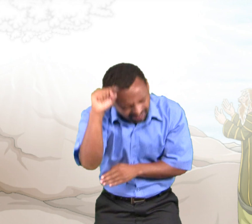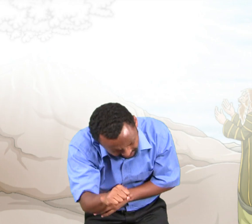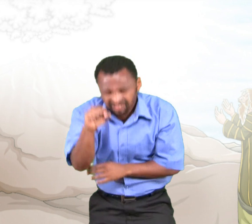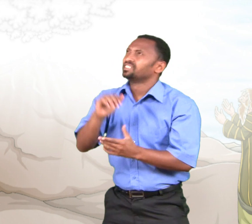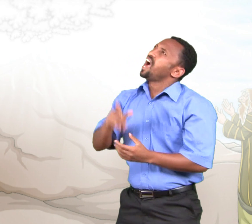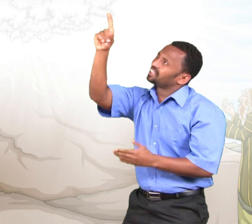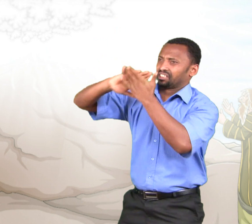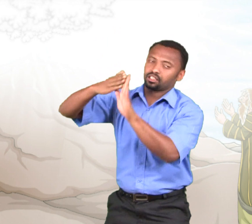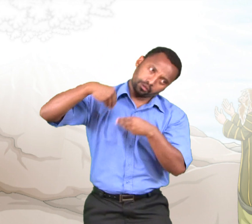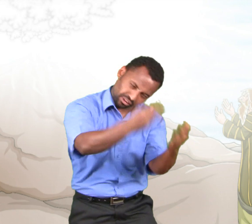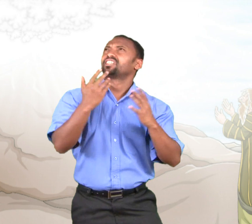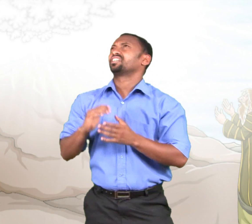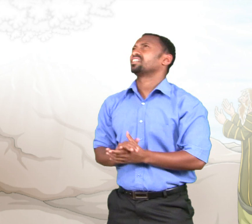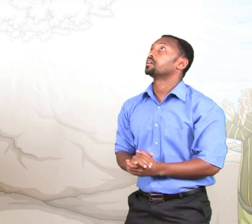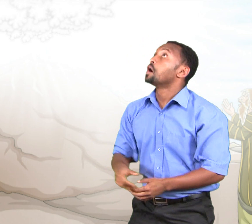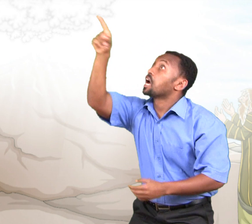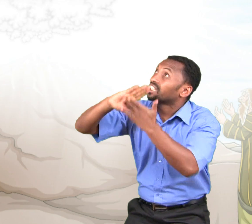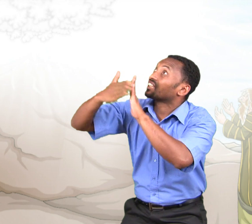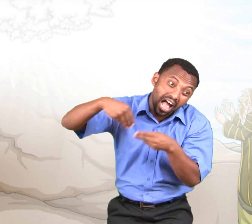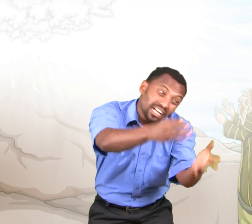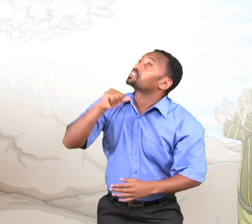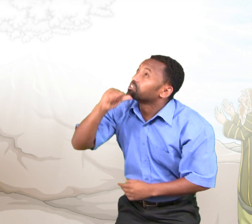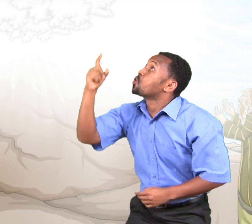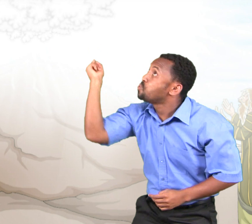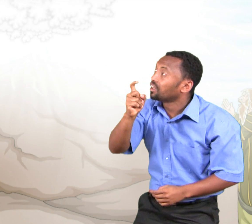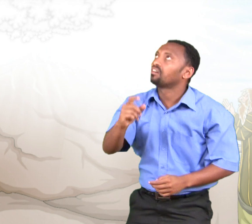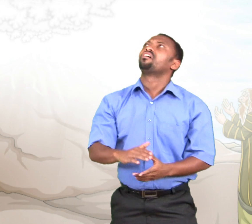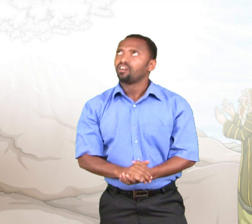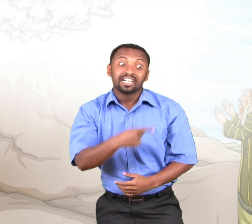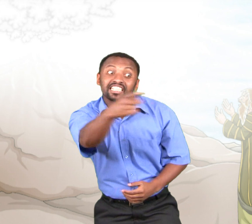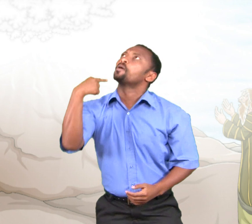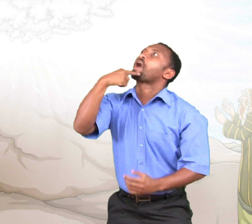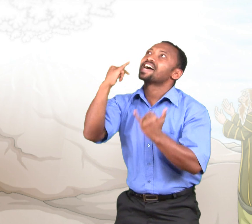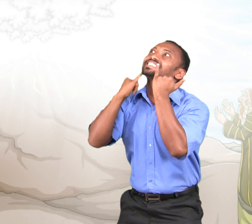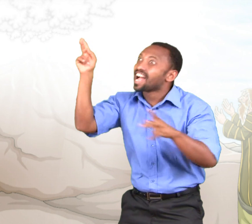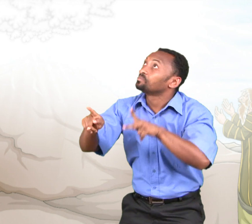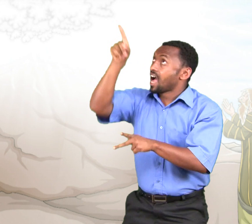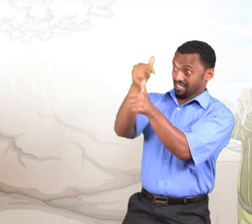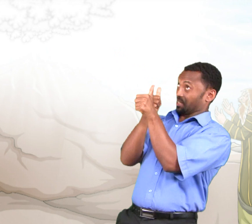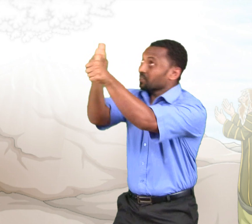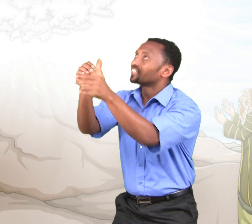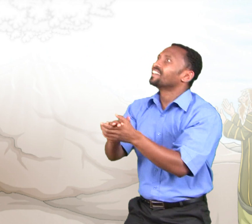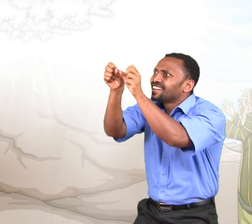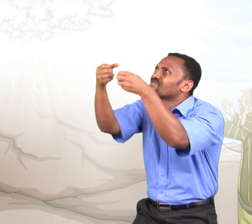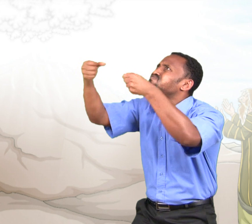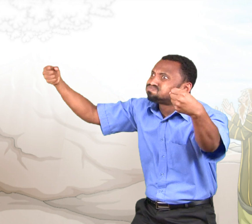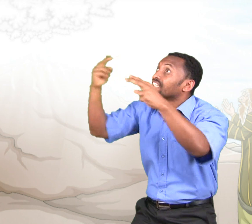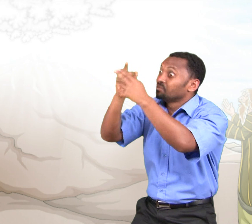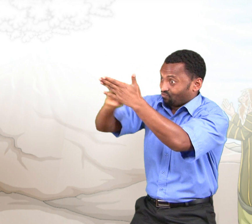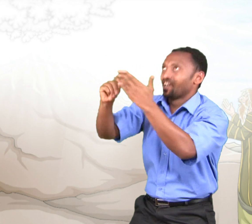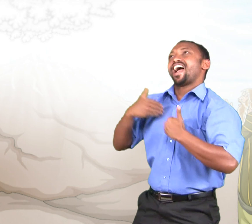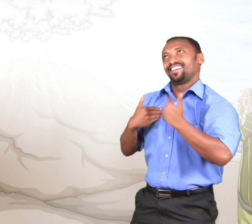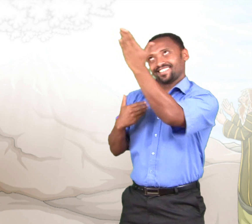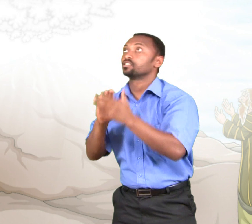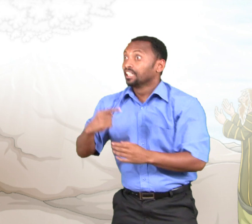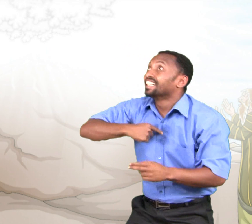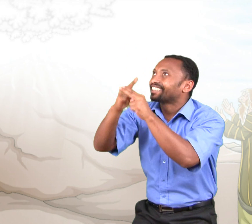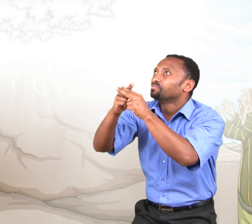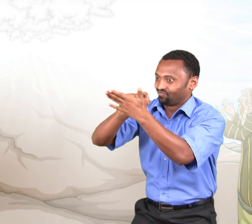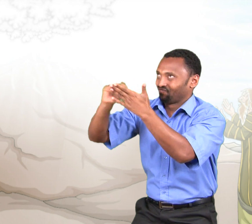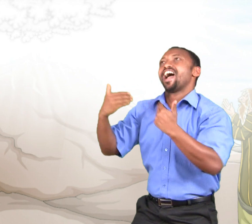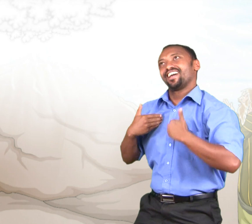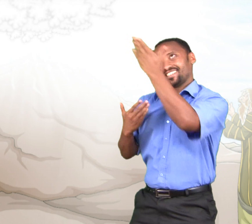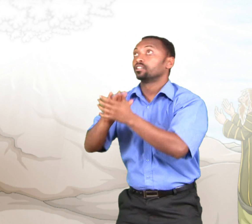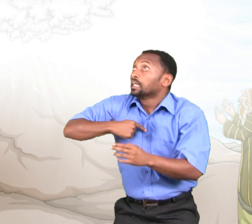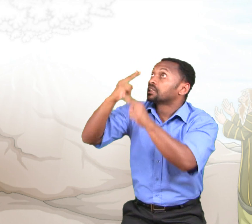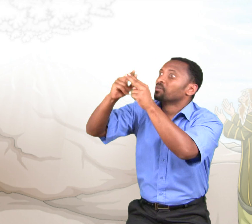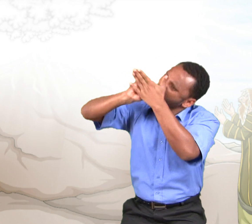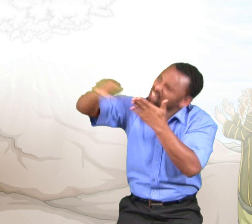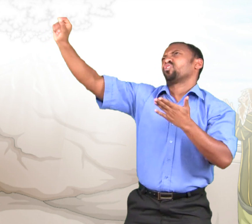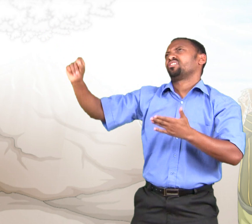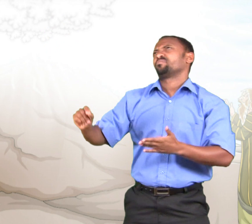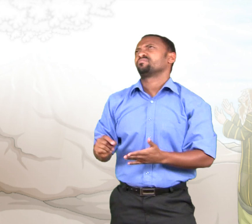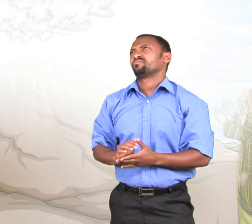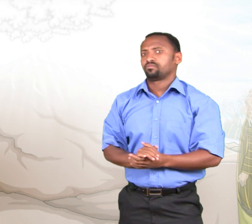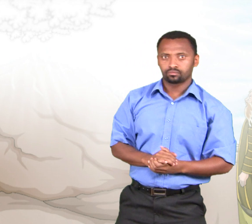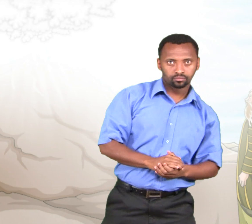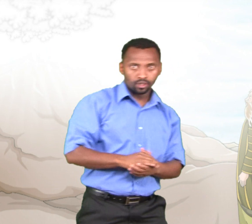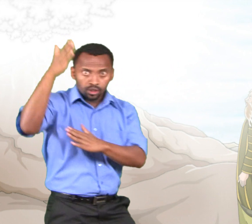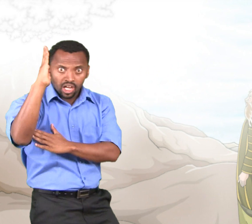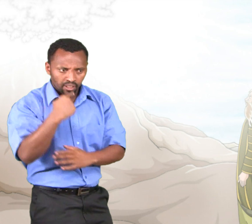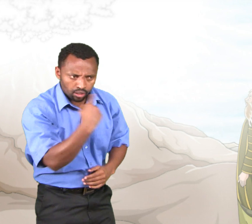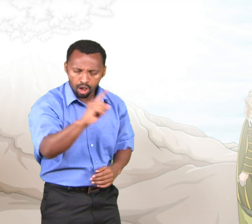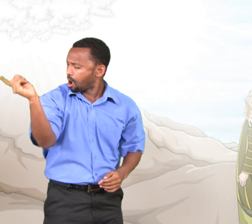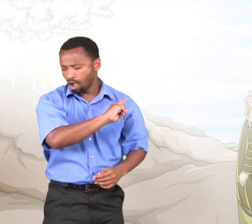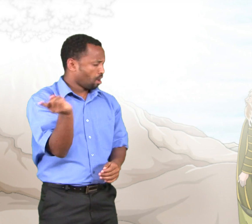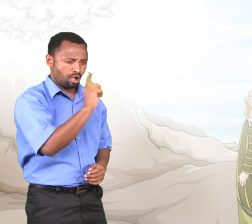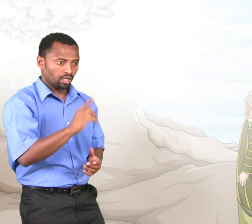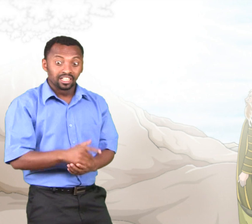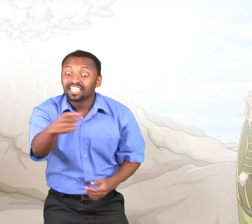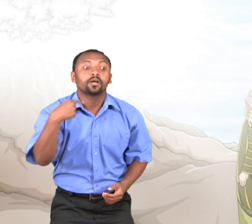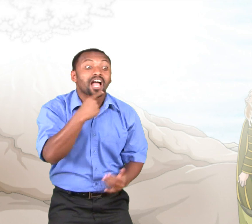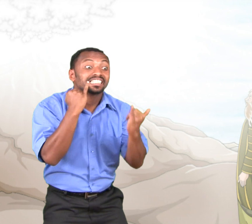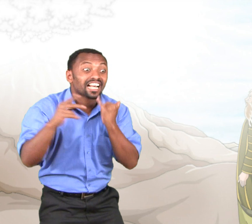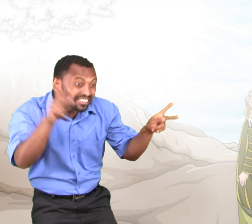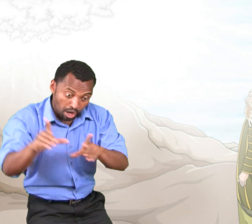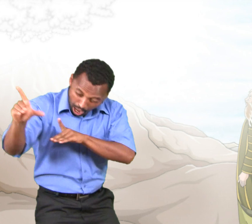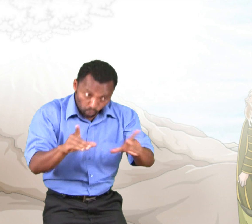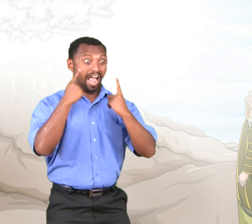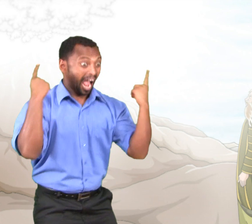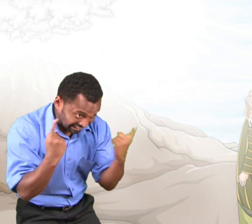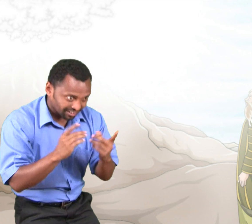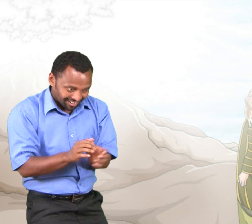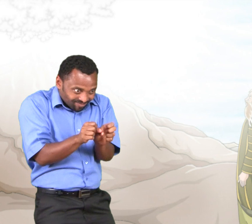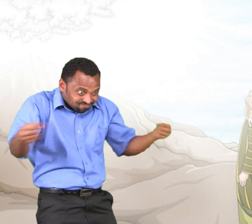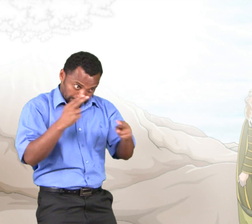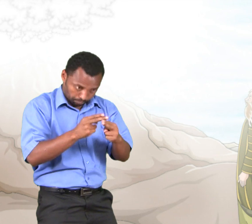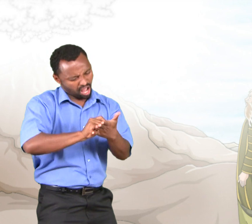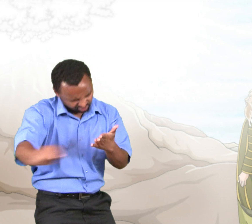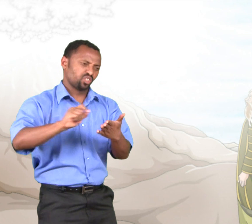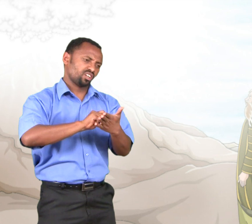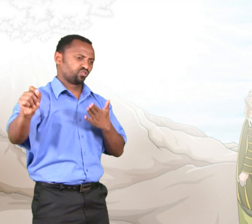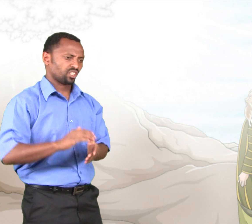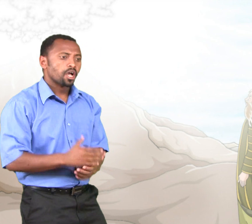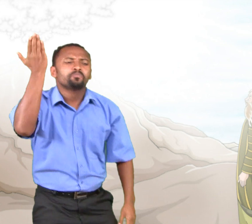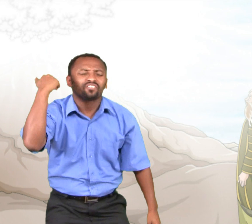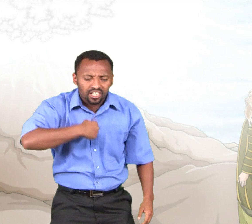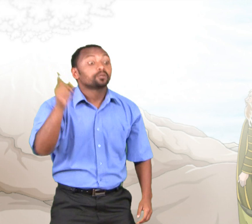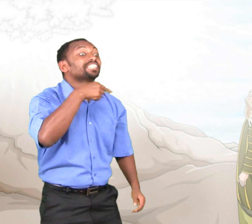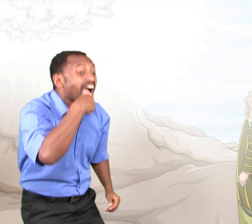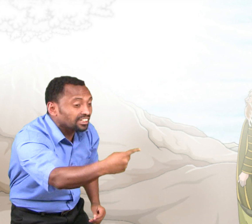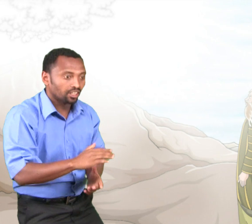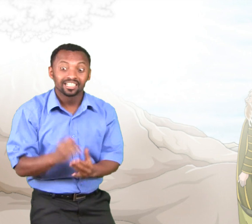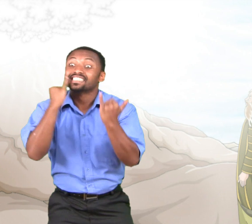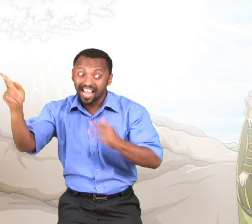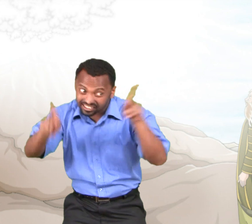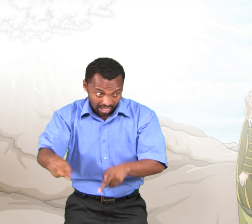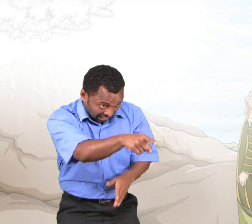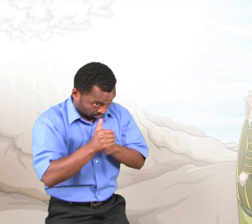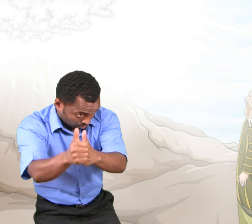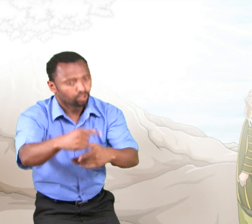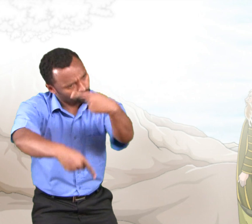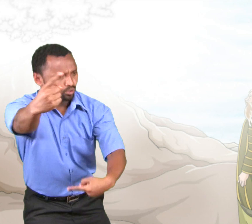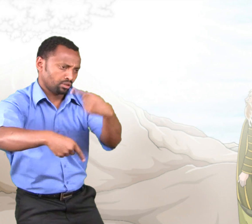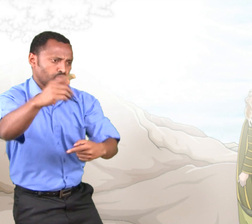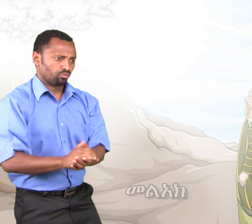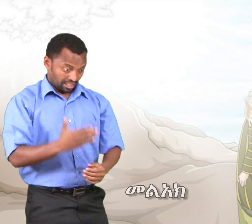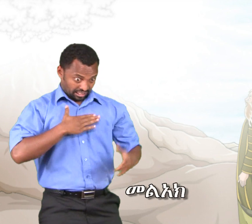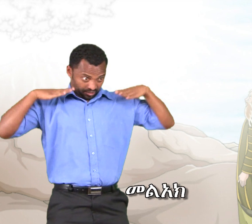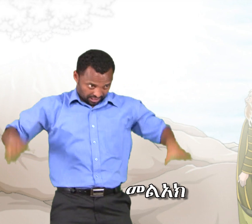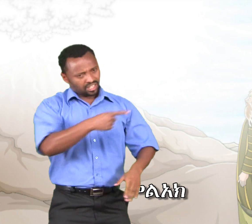But if not, please blot me out of the book that You have written.” The LORD replied to Moses, “Whoever has sinned against Me, I will blot out of My book. Now go, lead the people to the place I described.